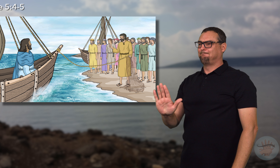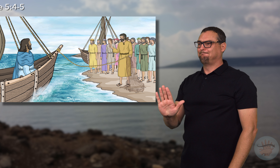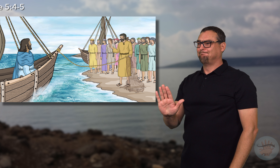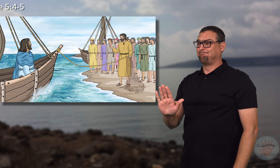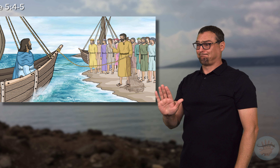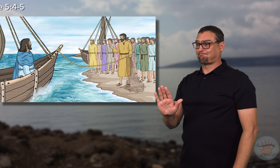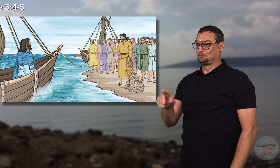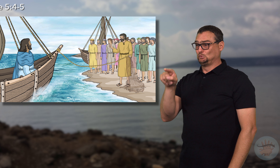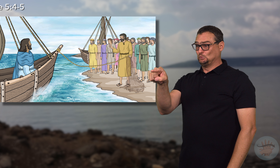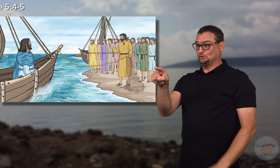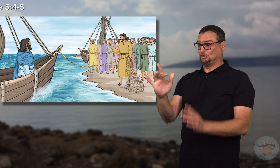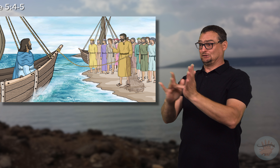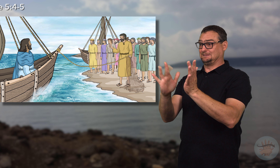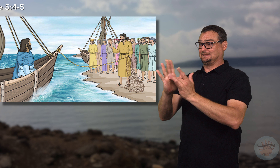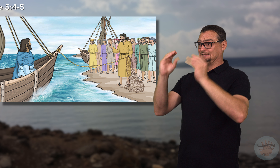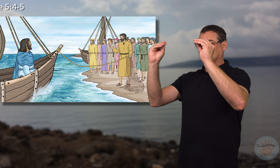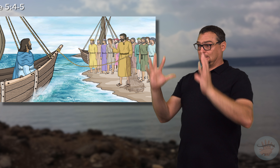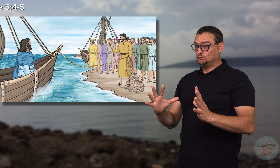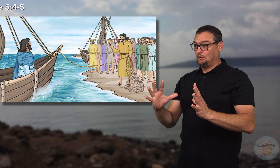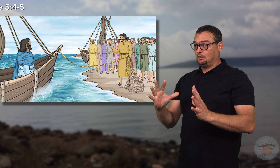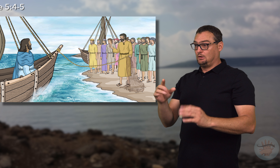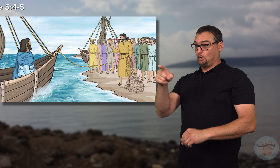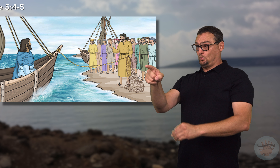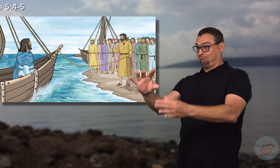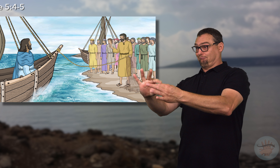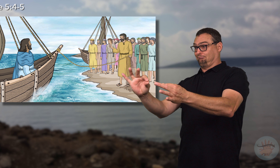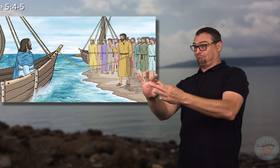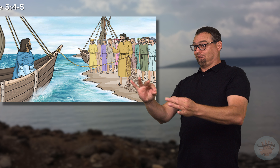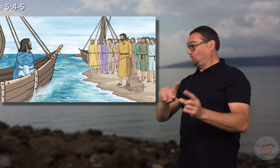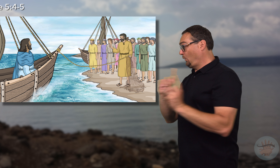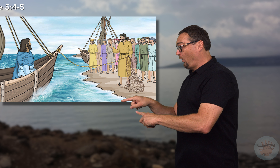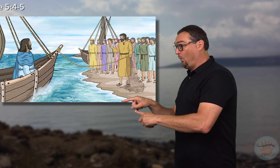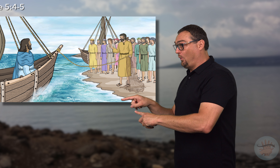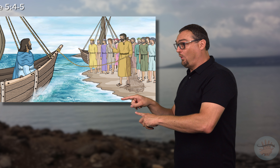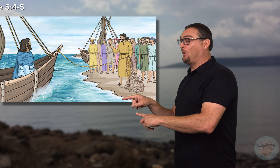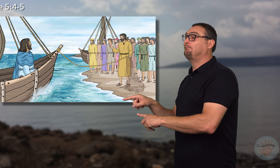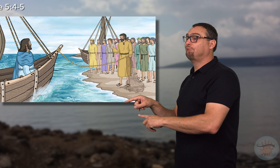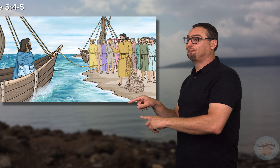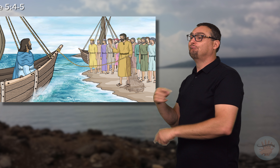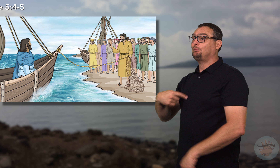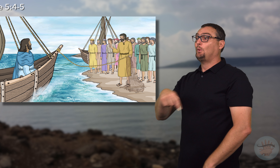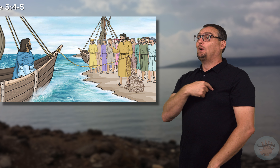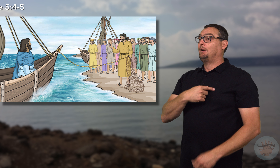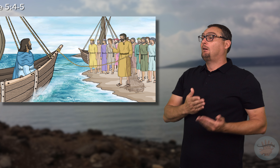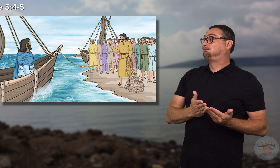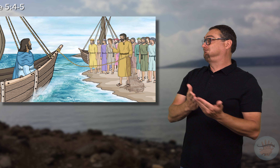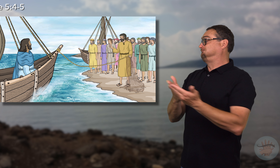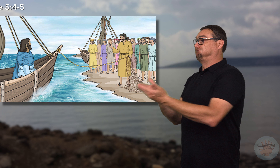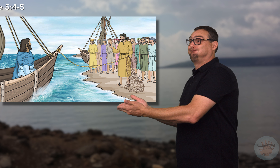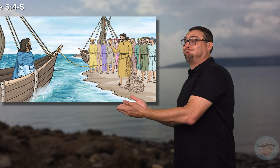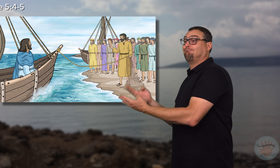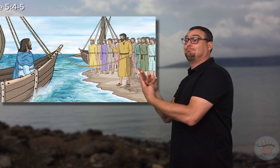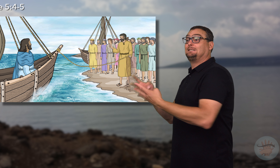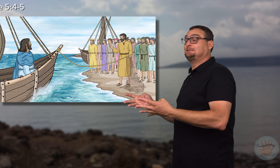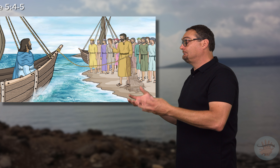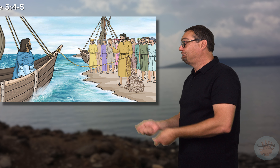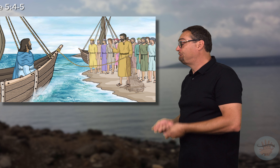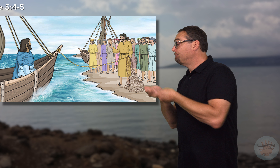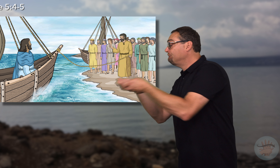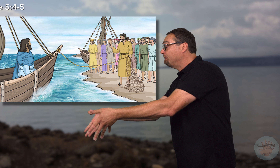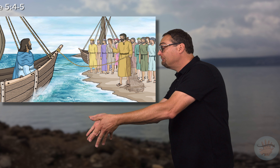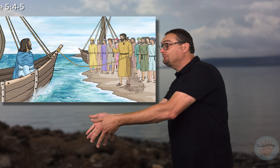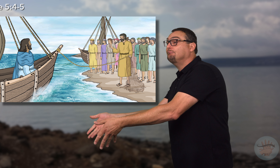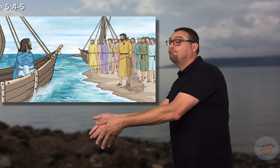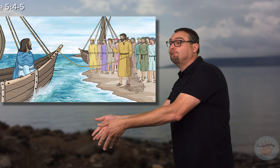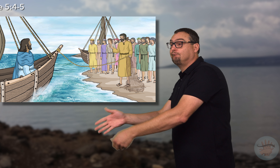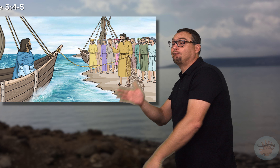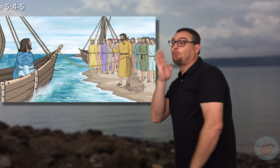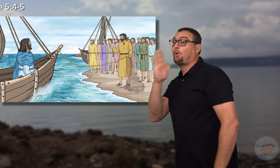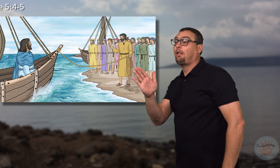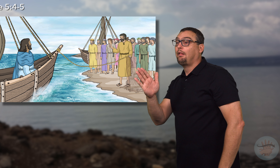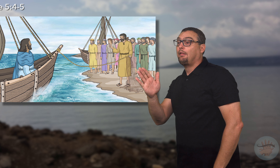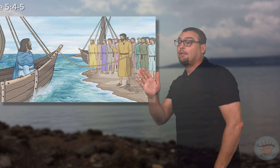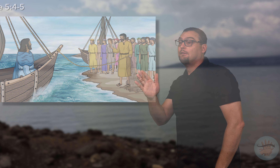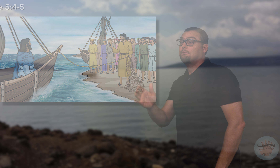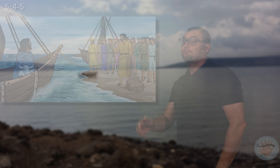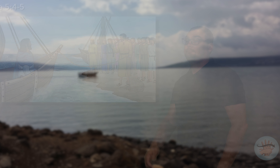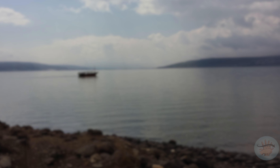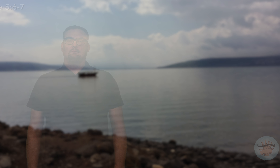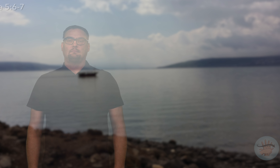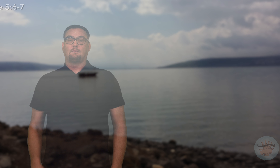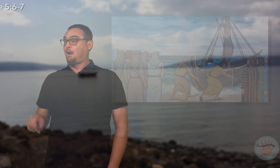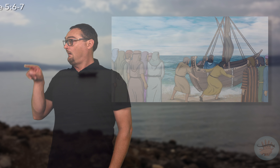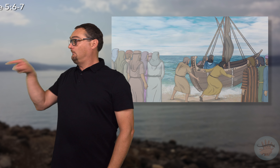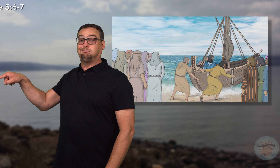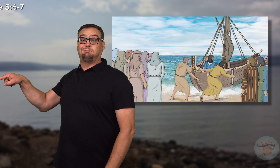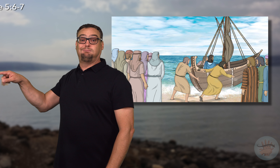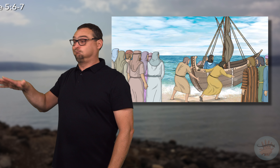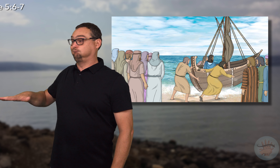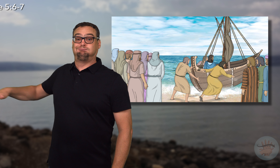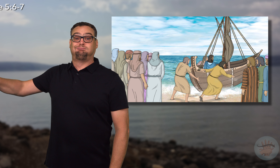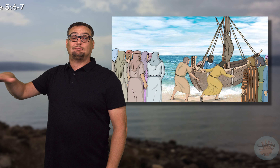But because You say so, I will let down the nets.”